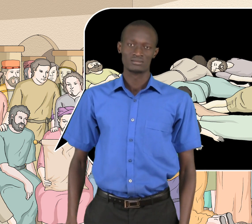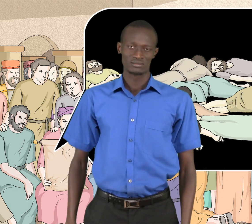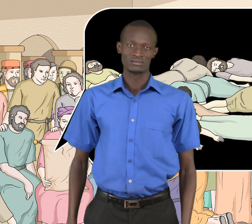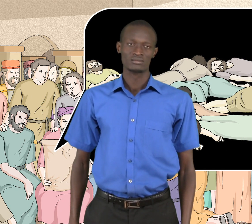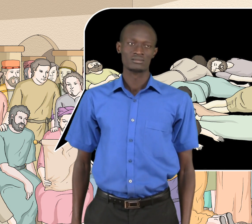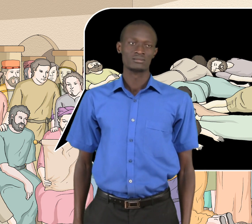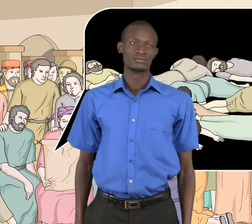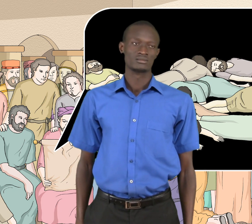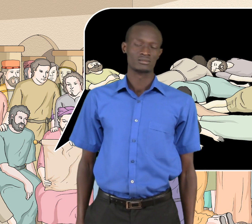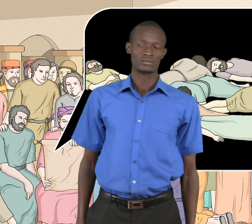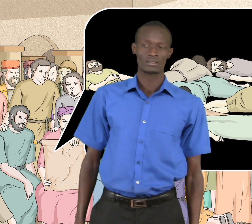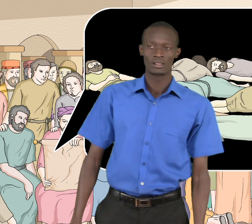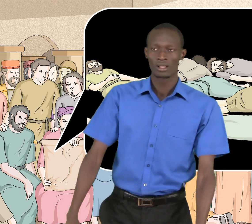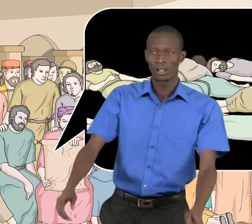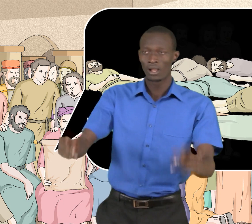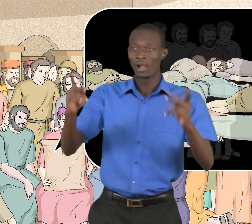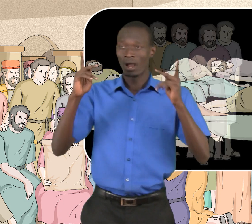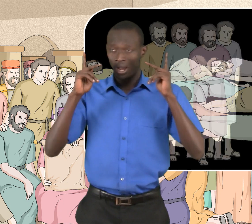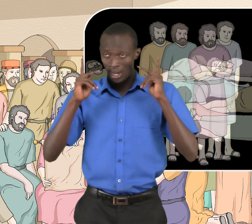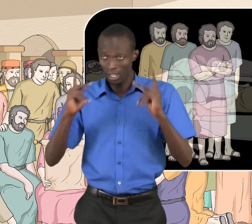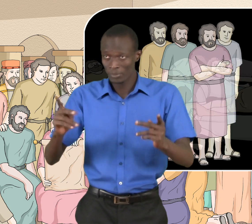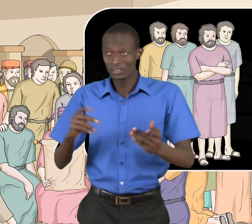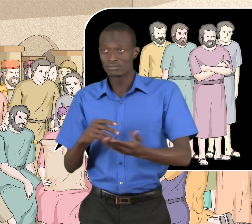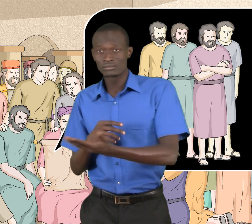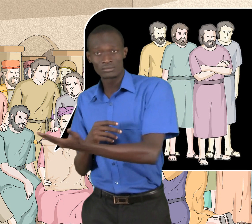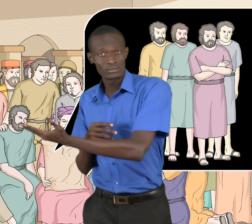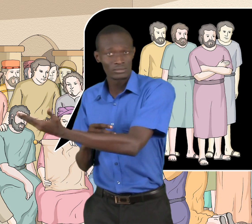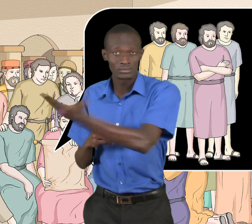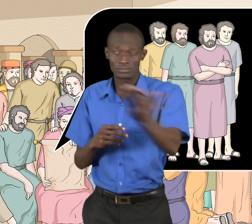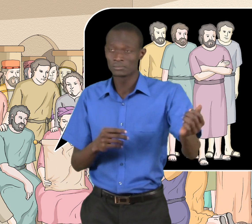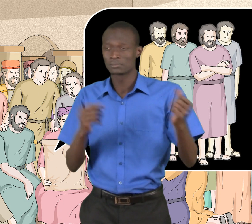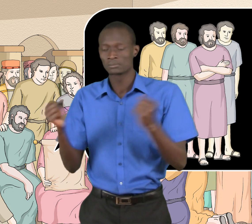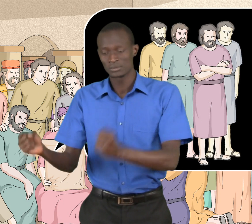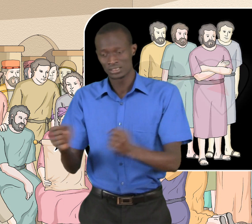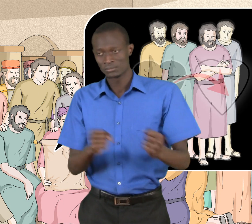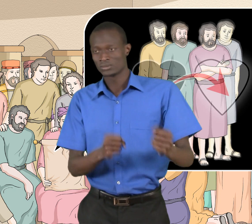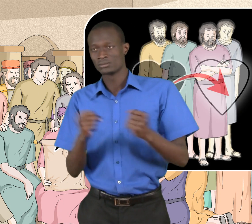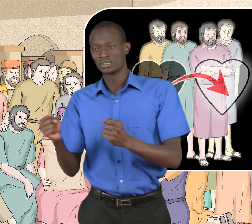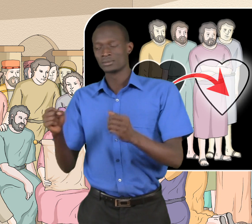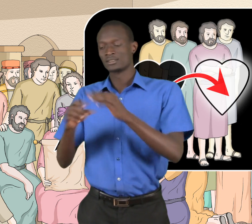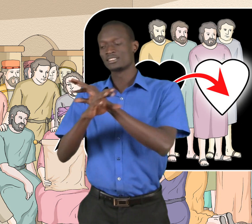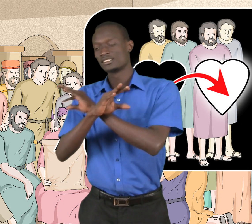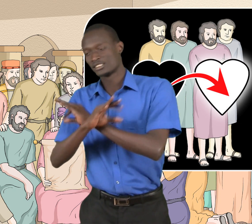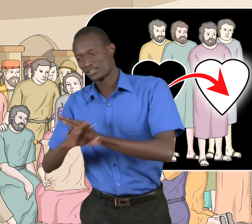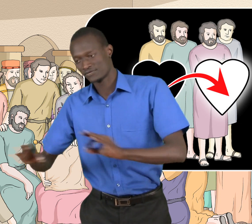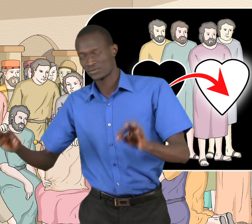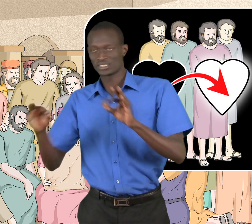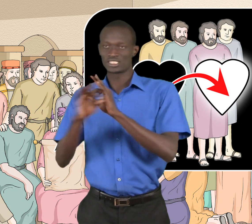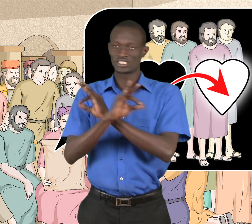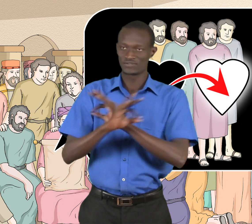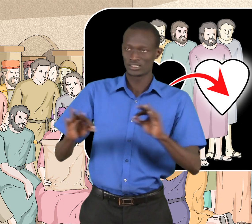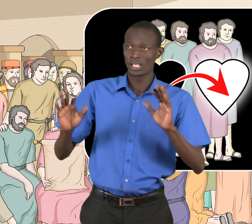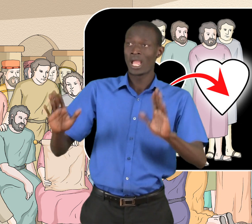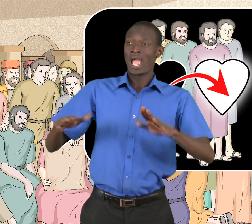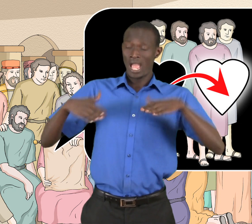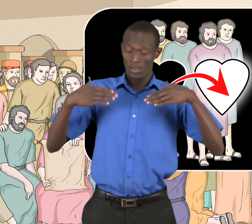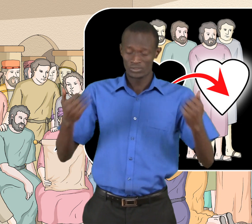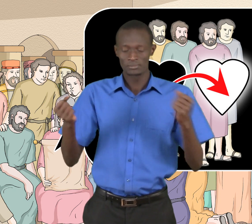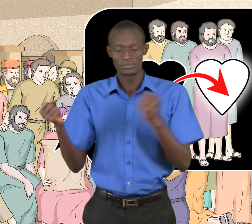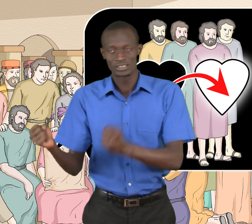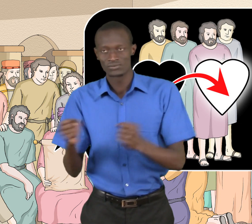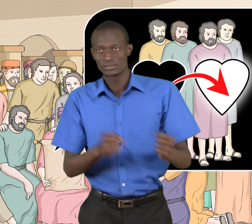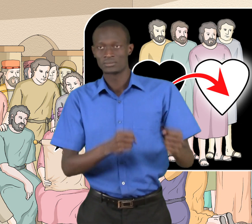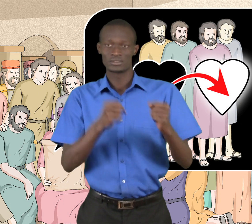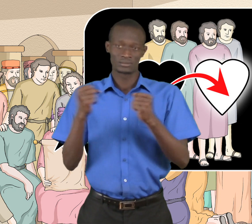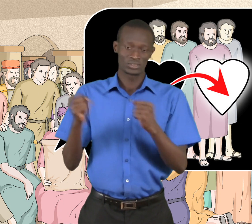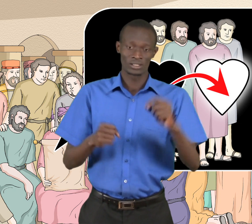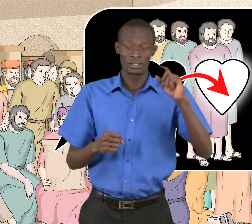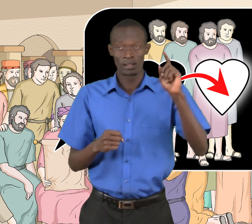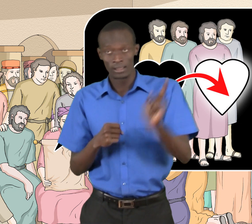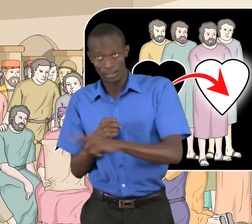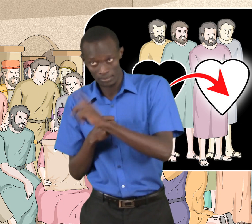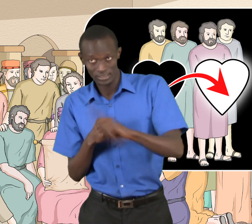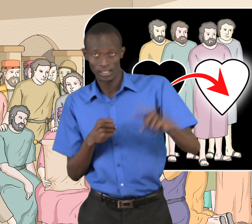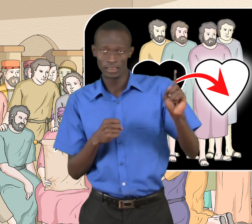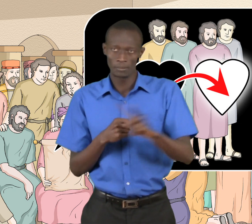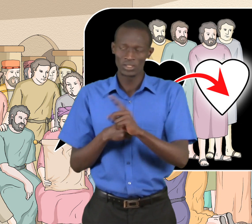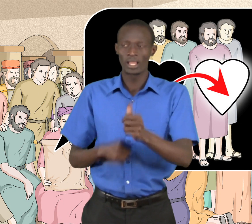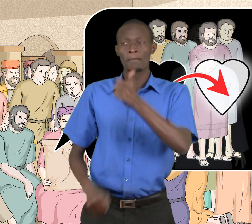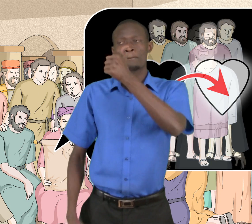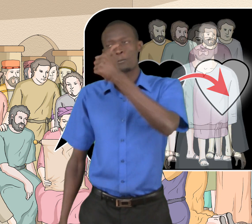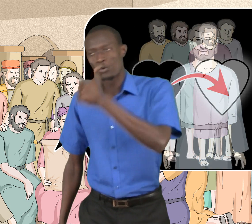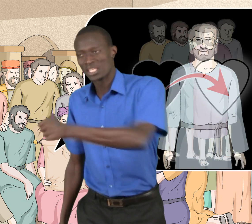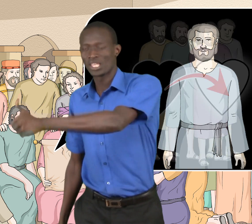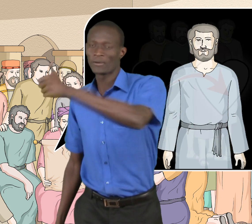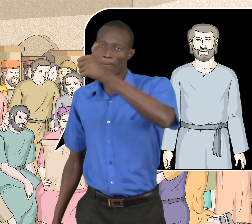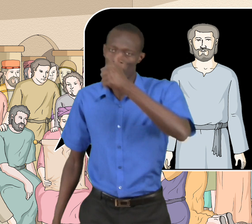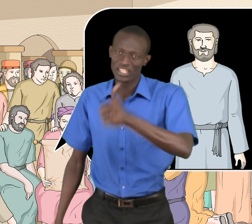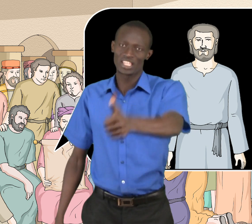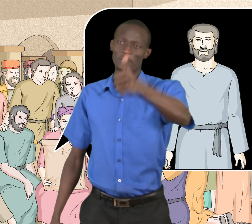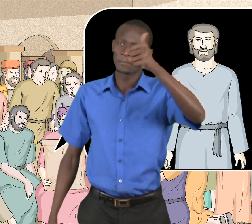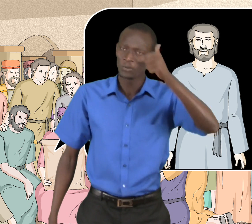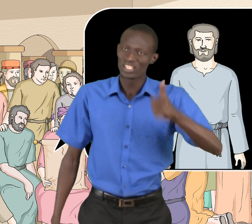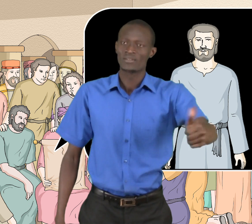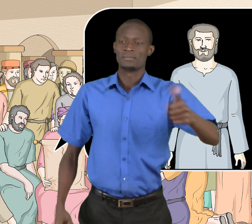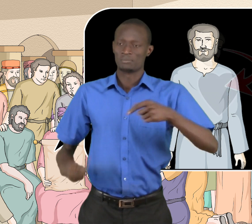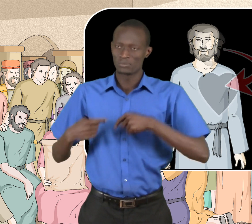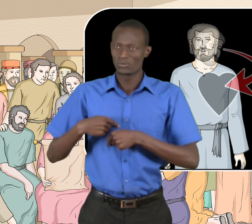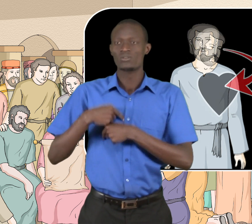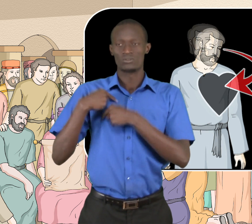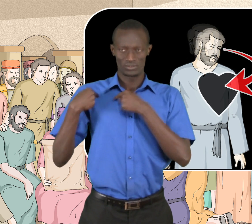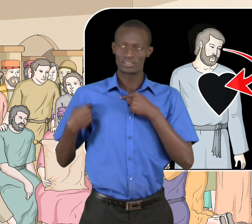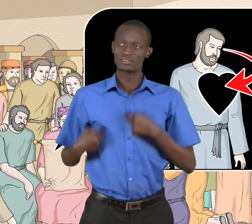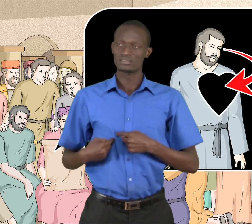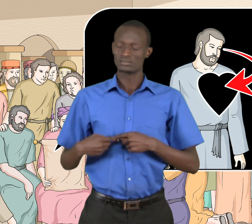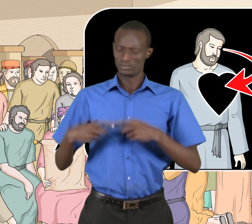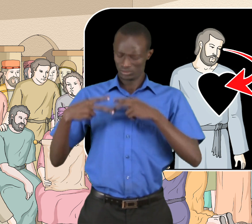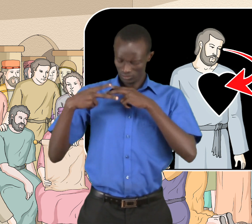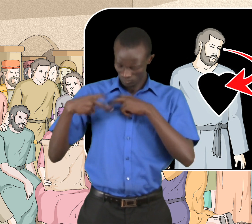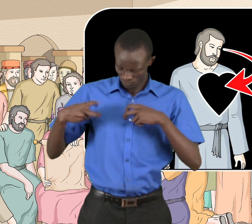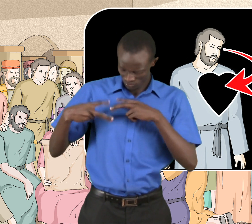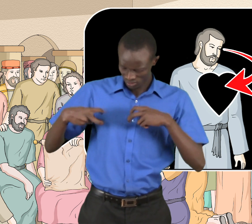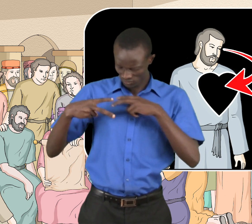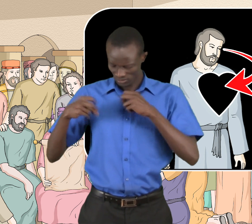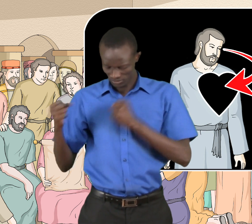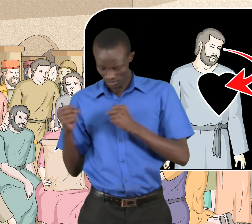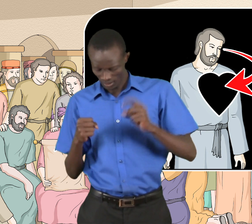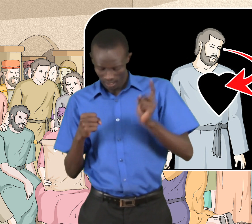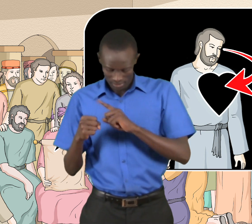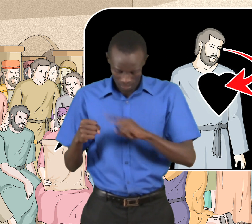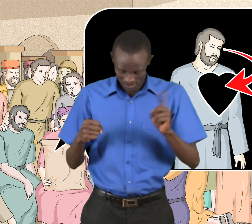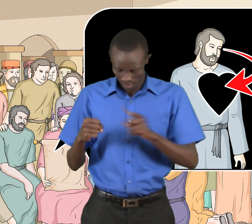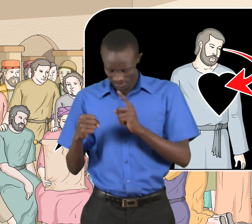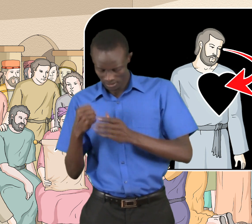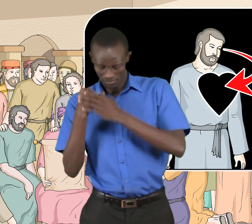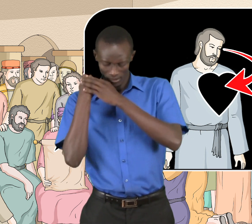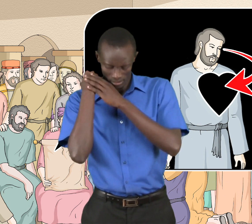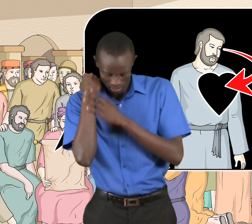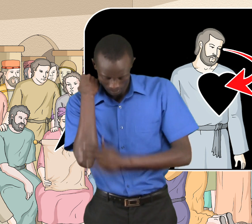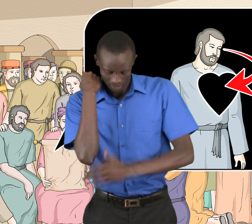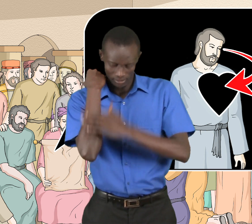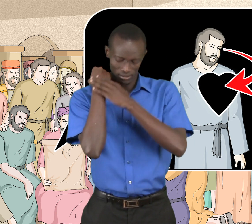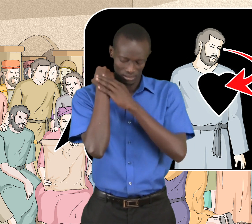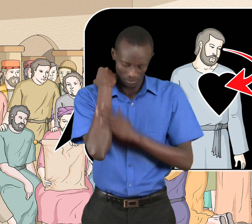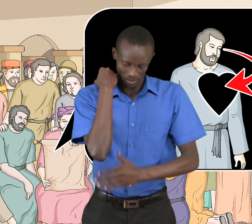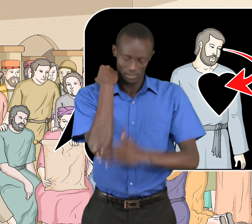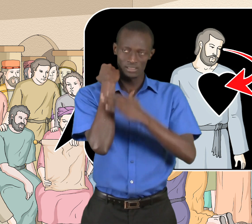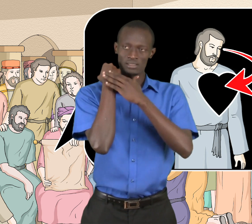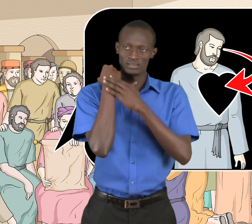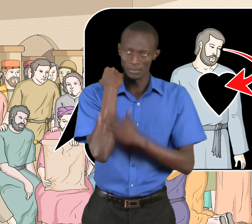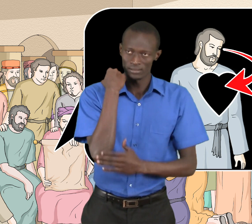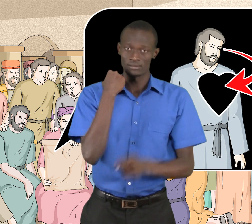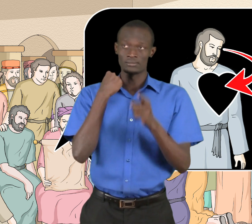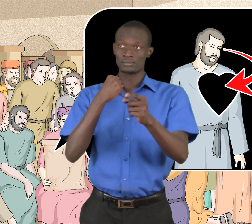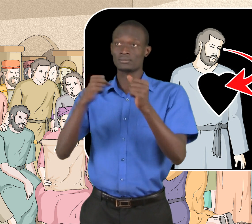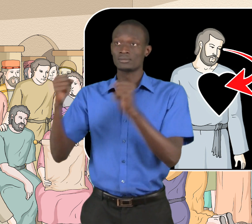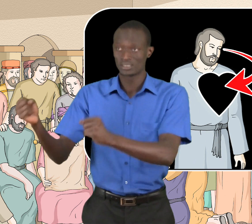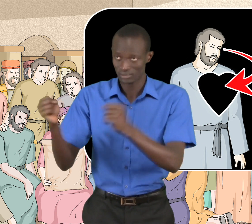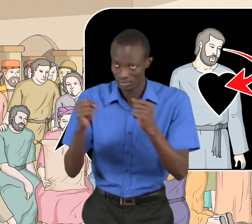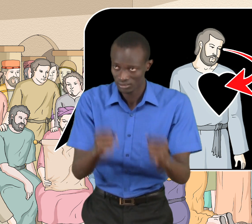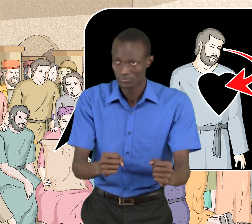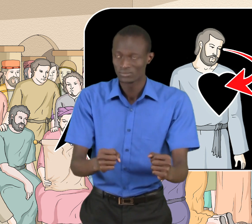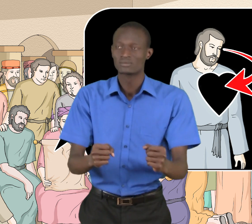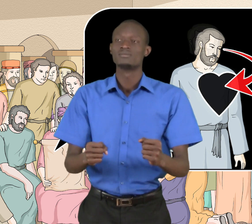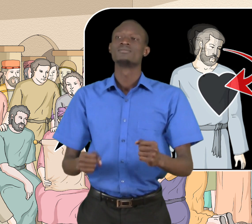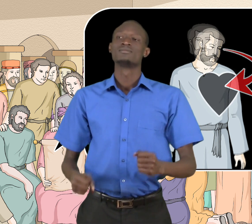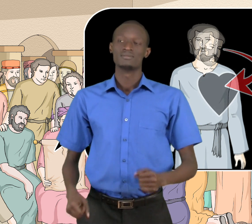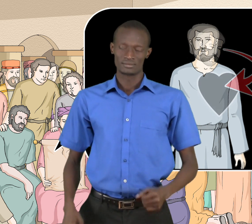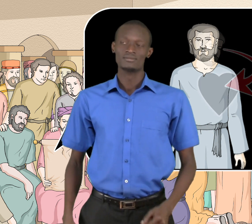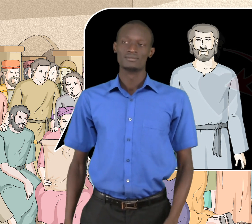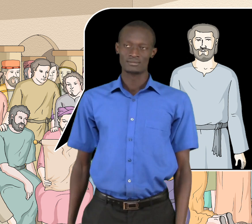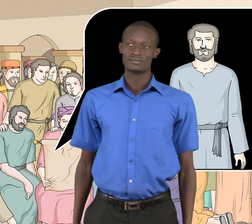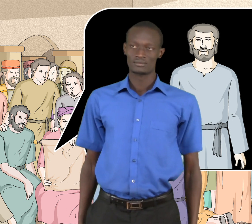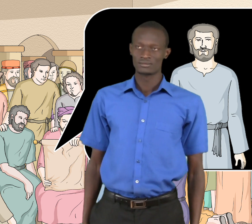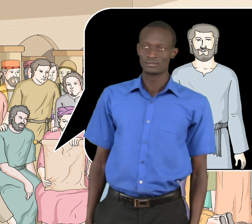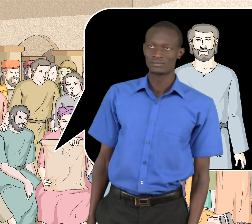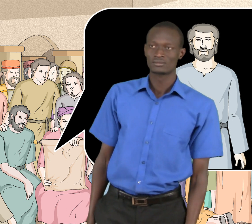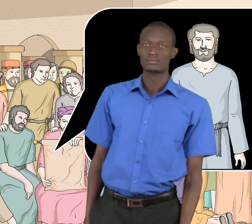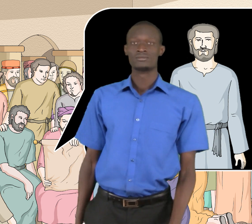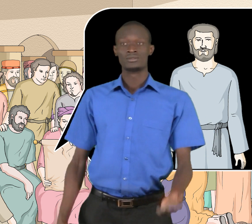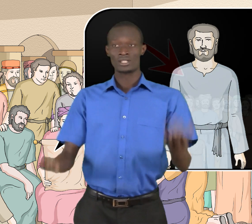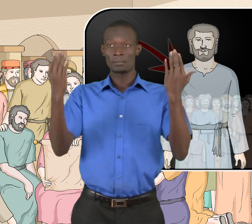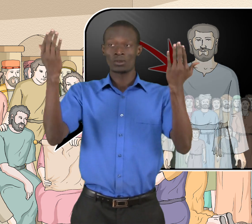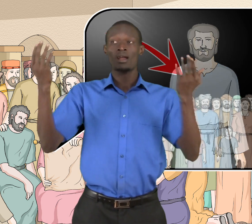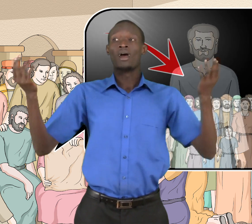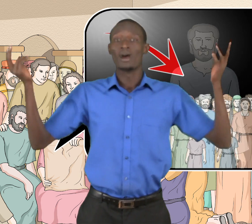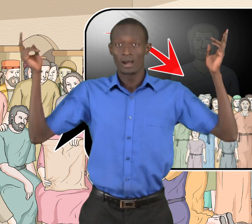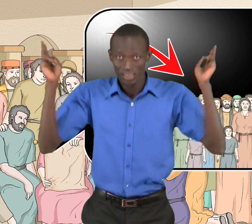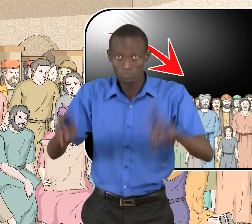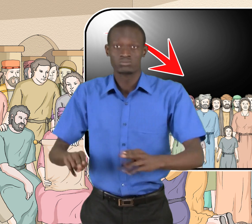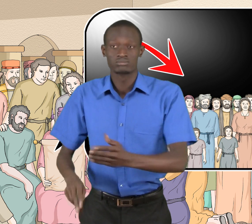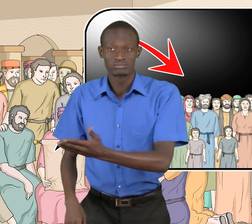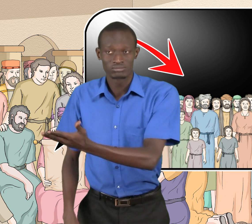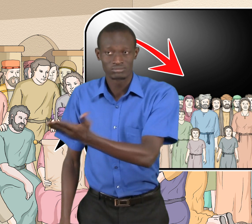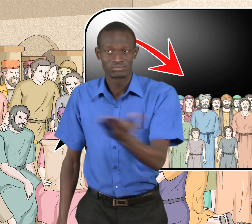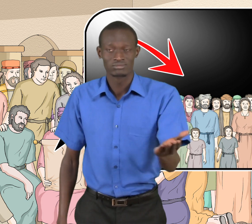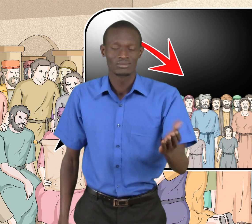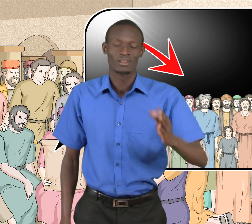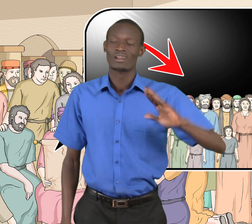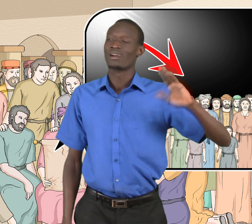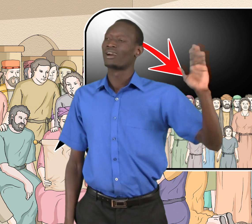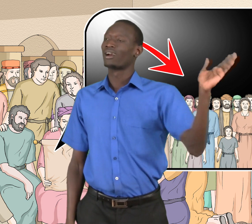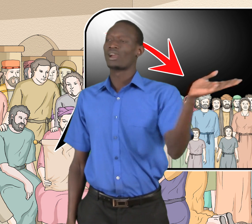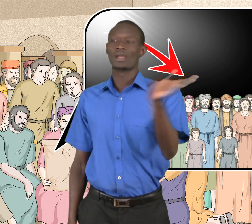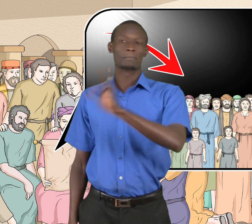Now if we judged ourselves properly, we would not come under judgment.